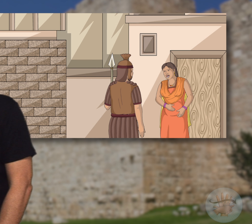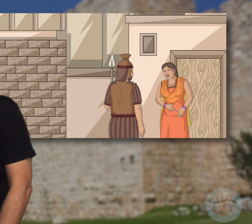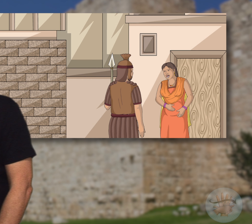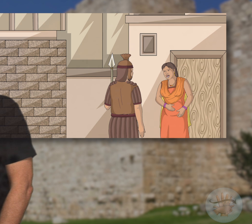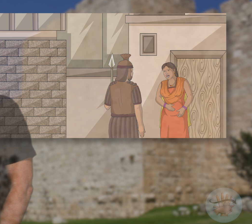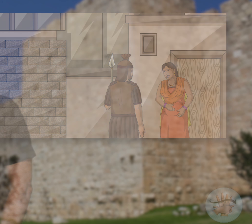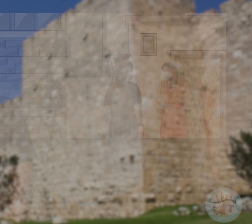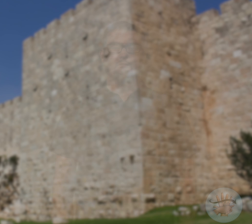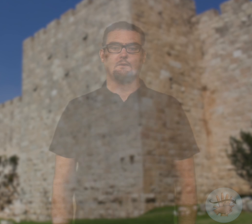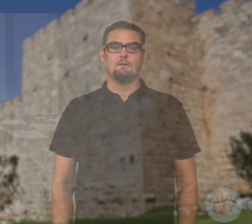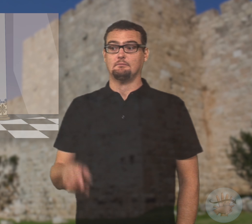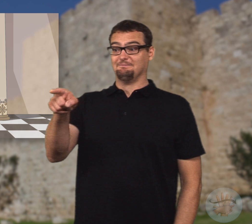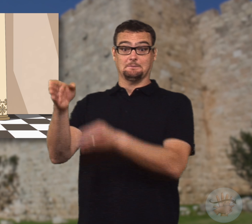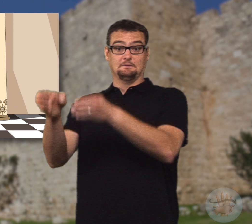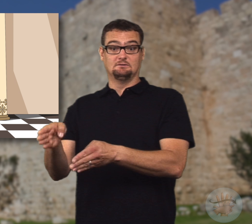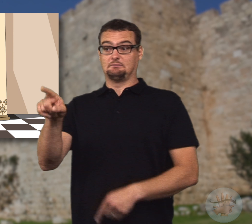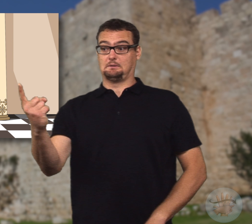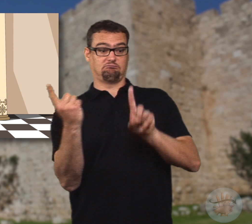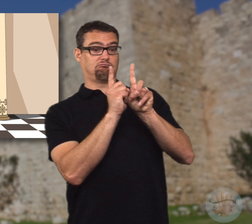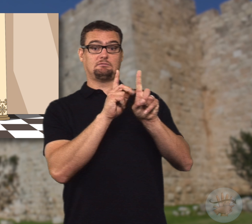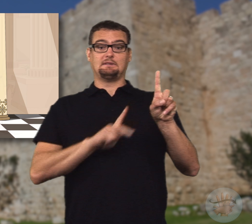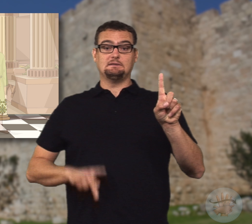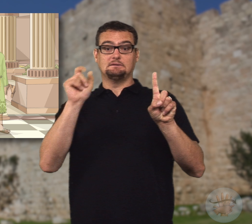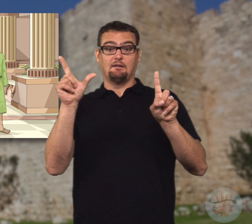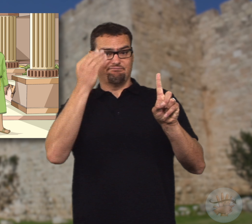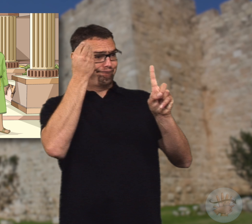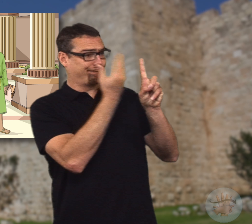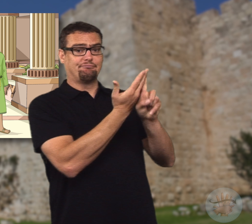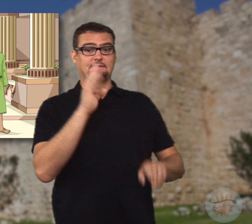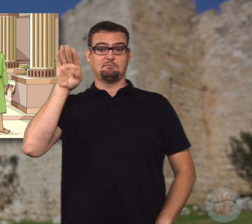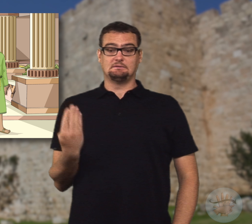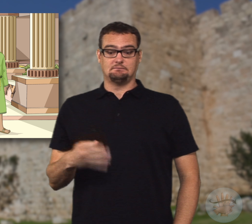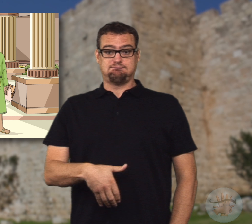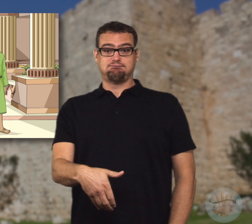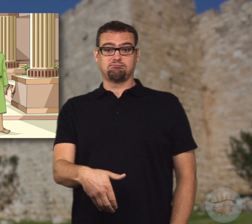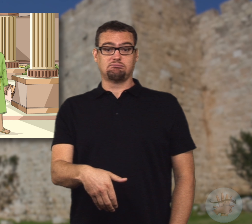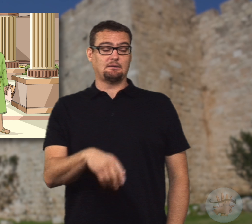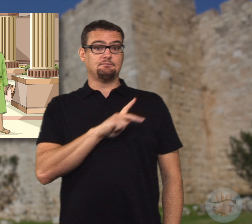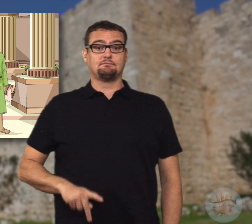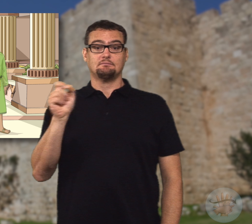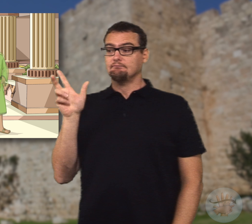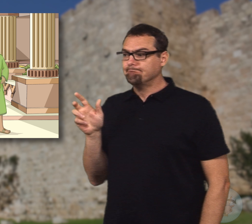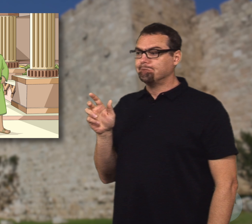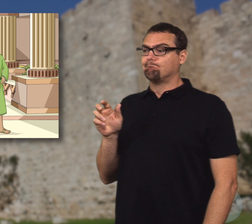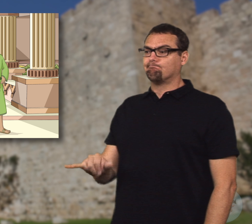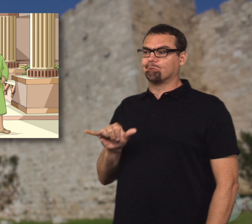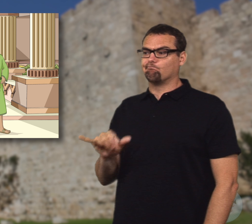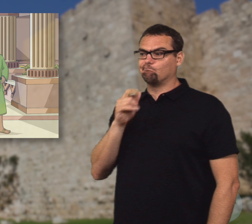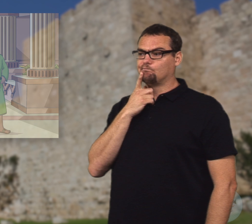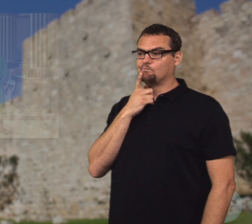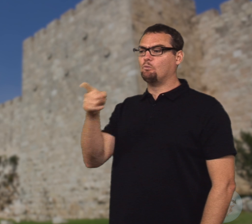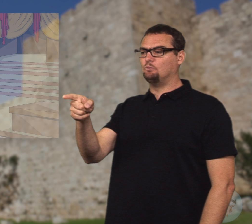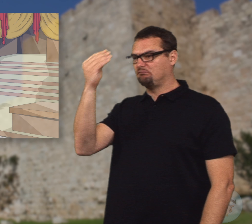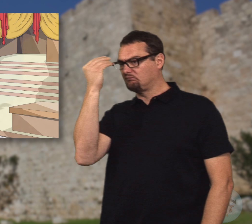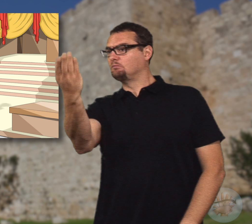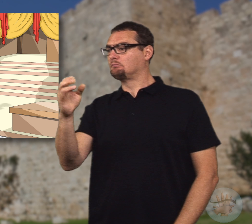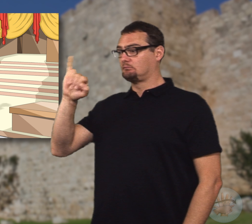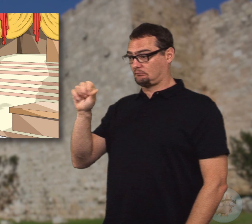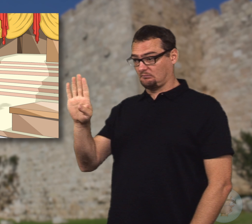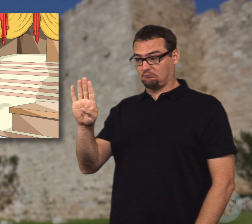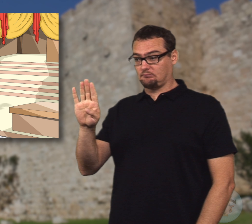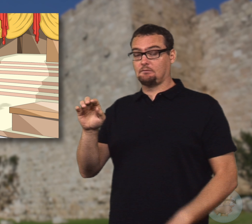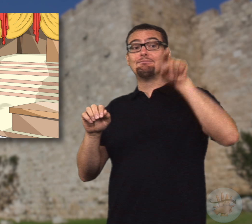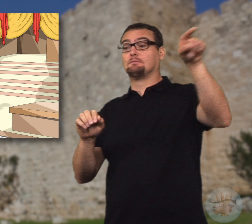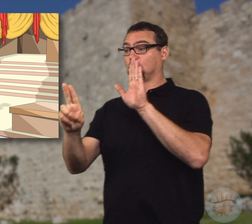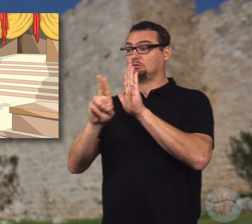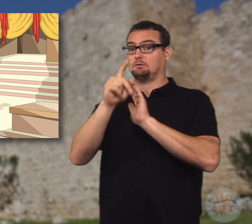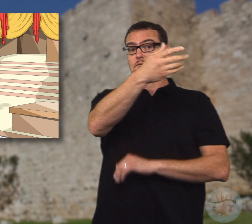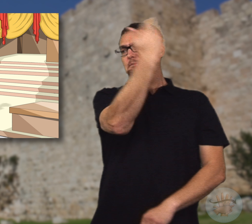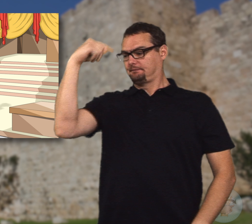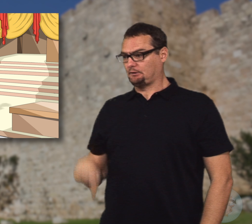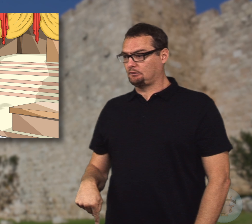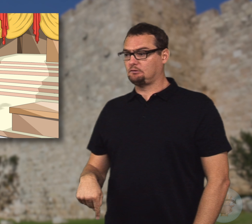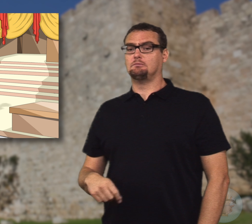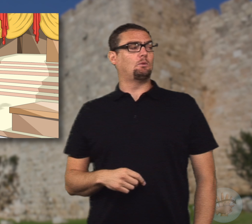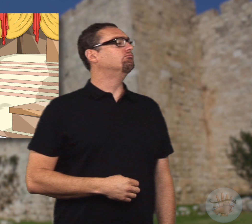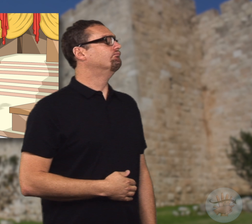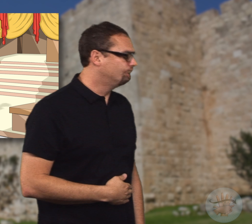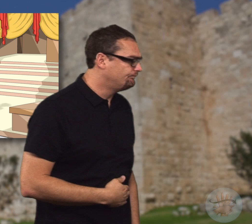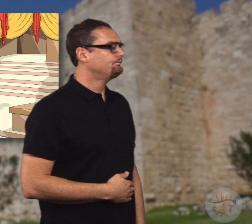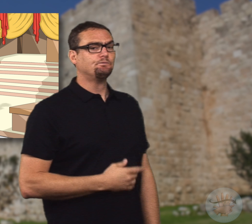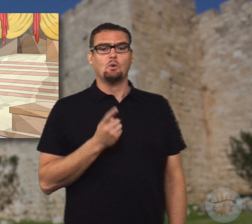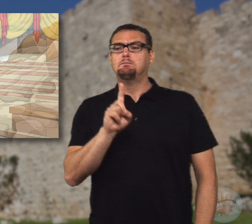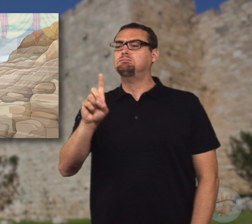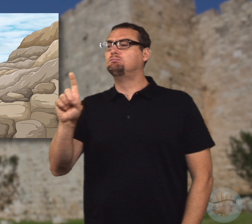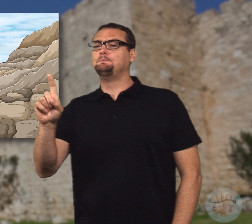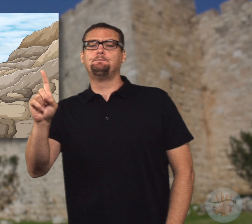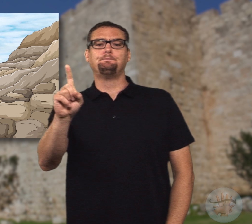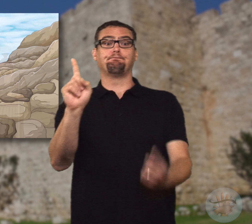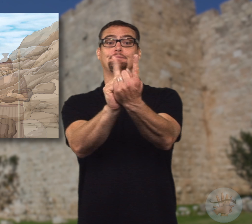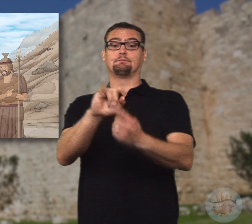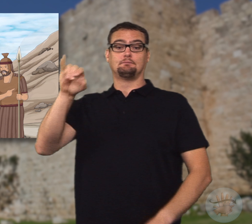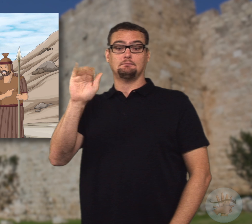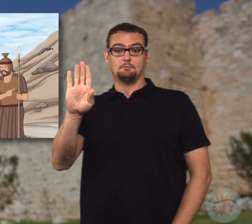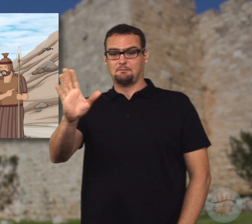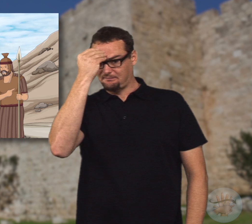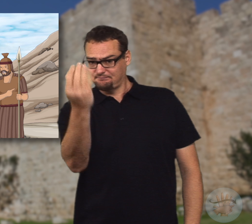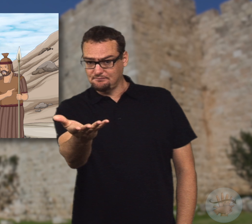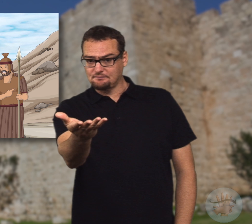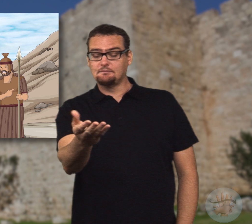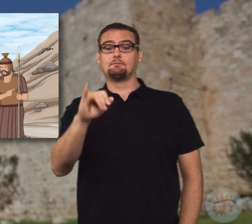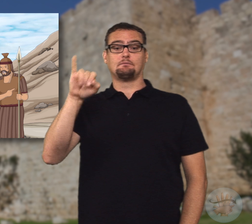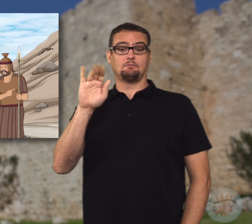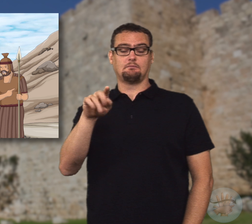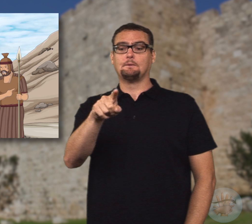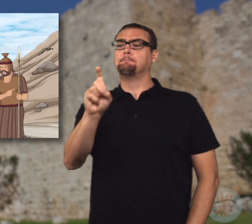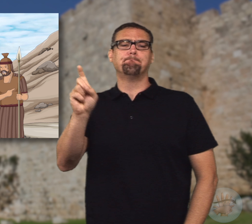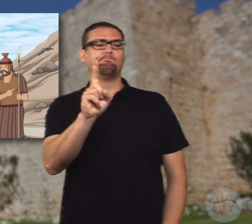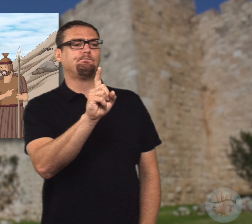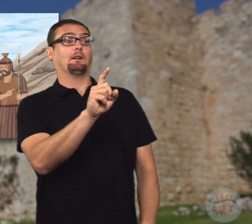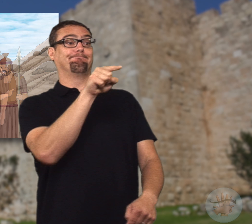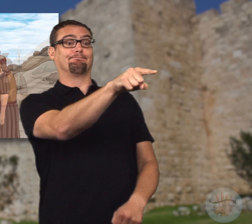At this, David sent orders to Joab: “Send me Uriah the Hittite.”